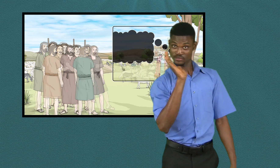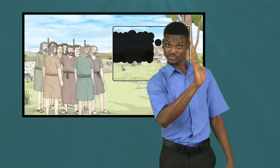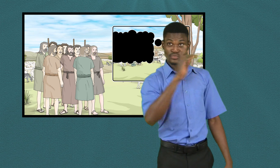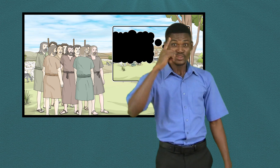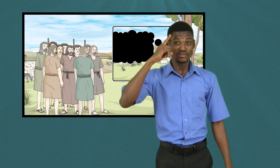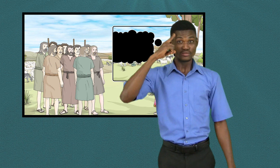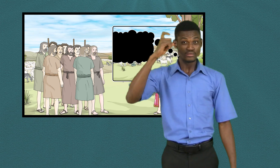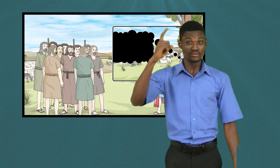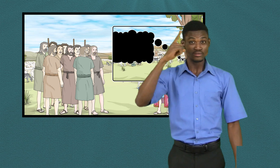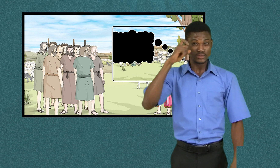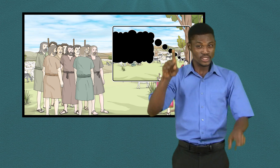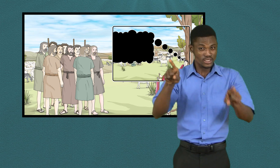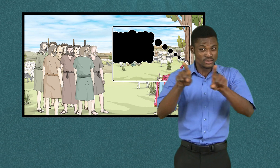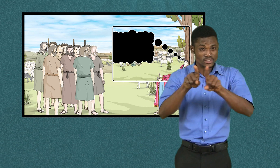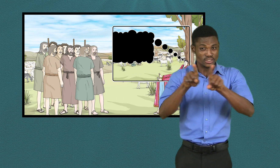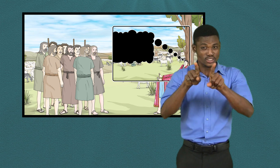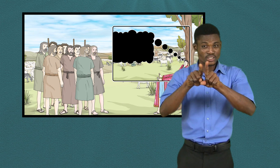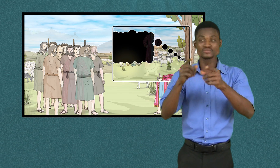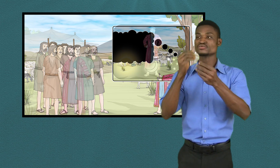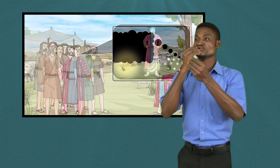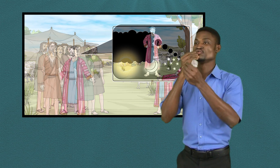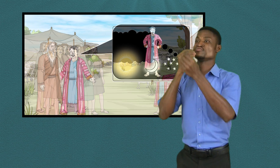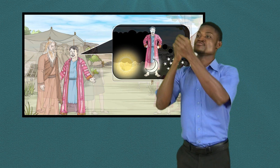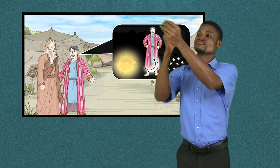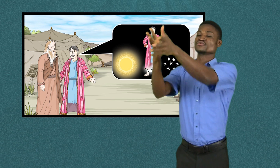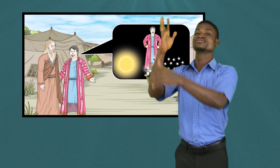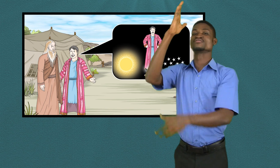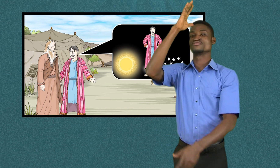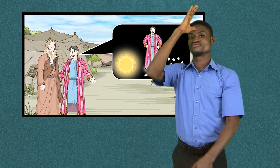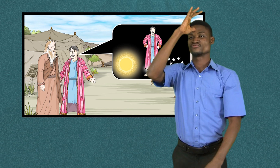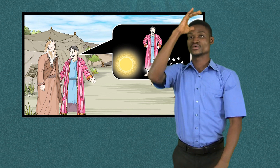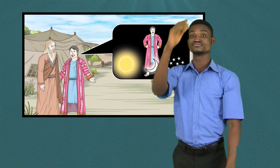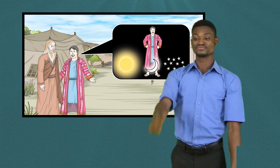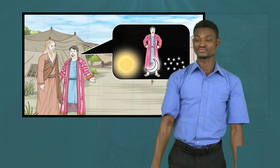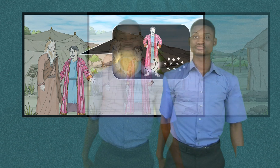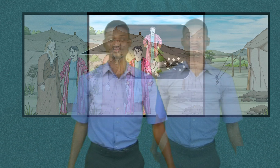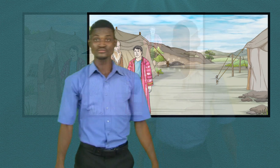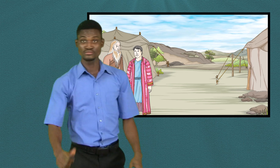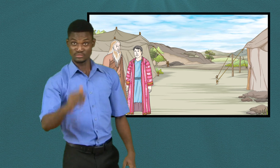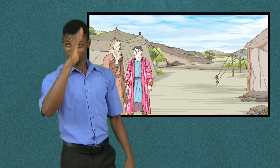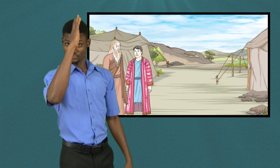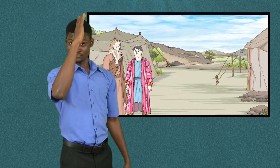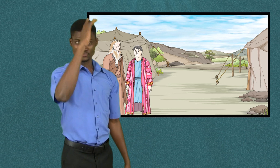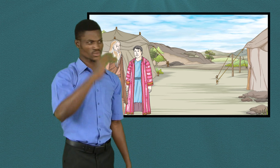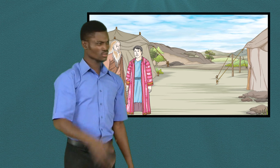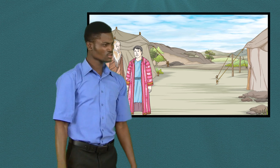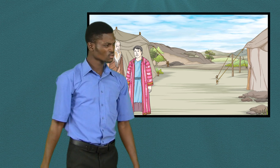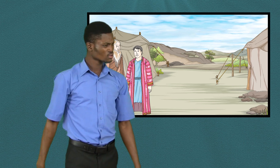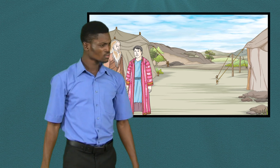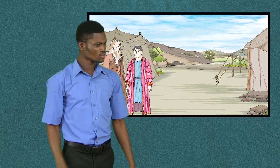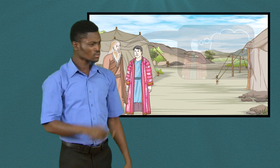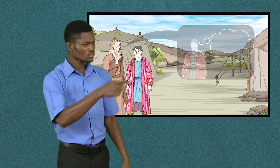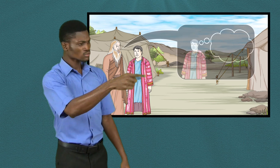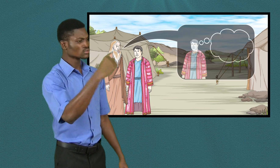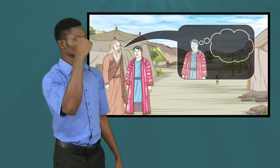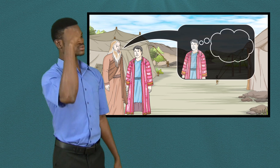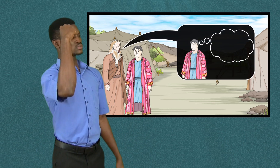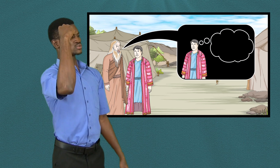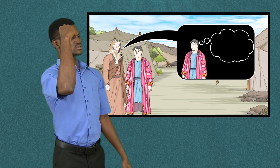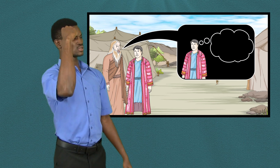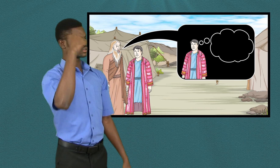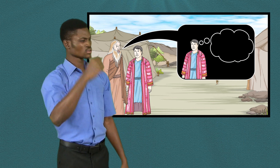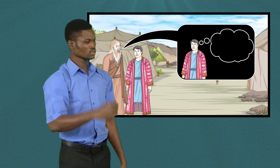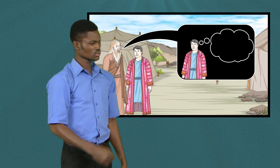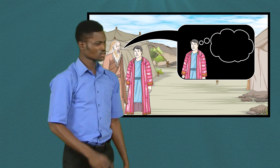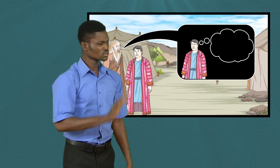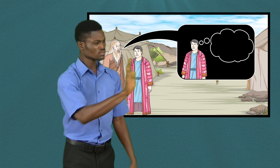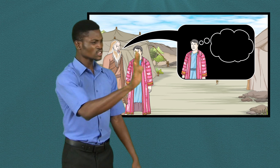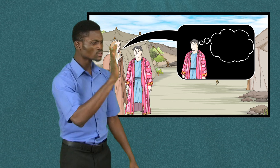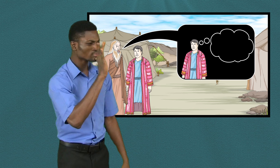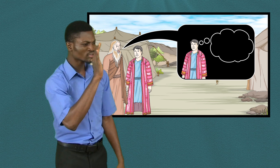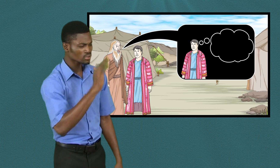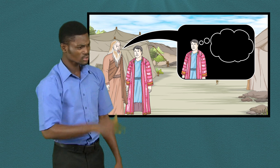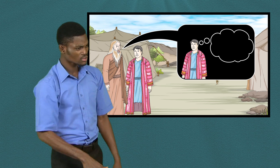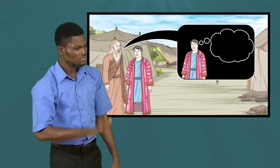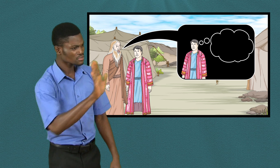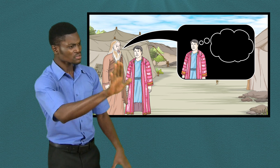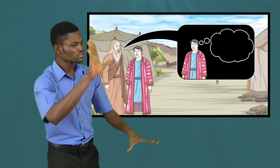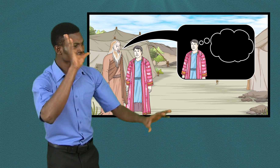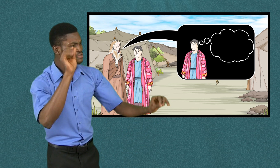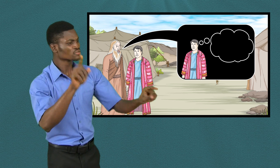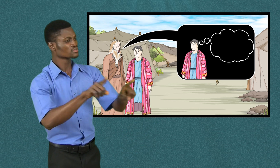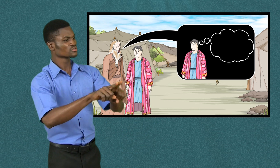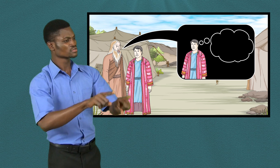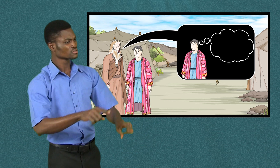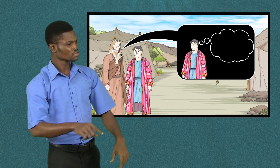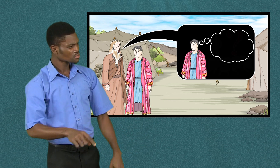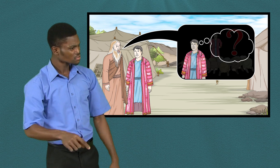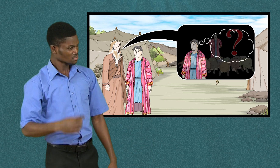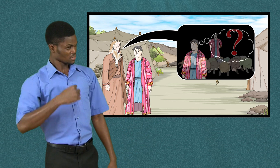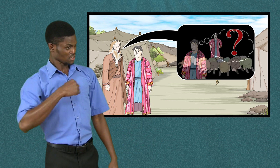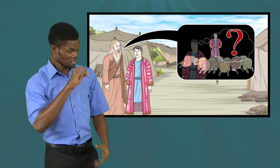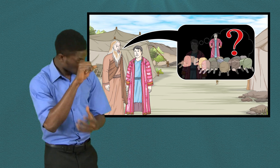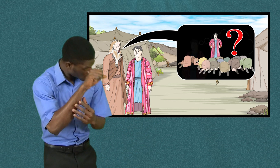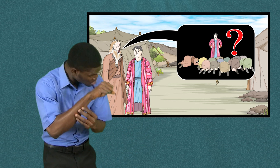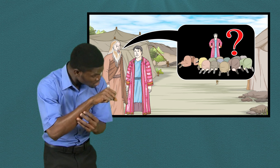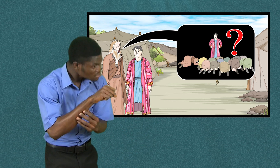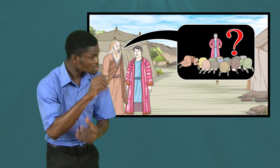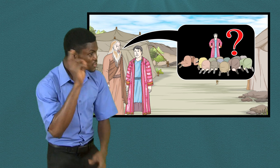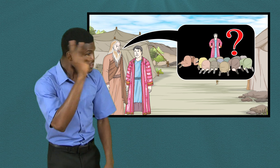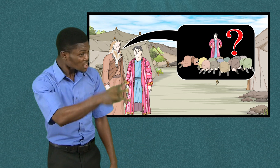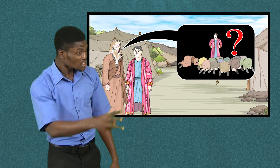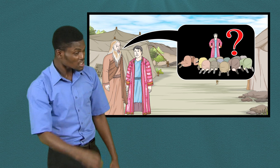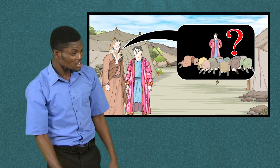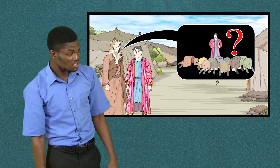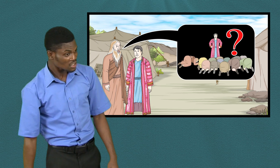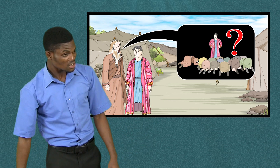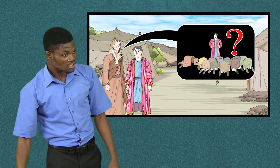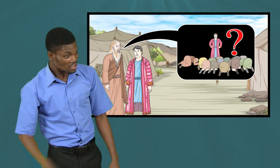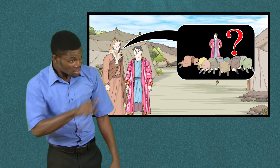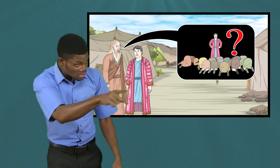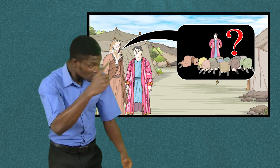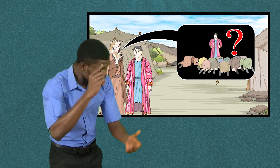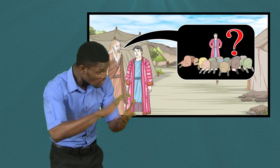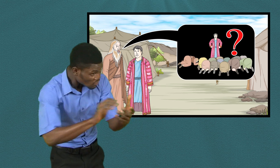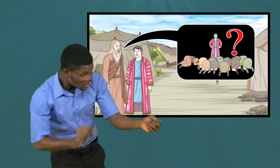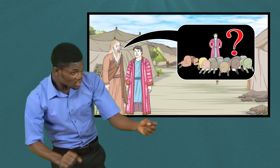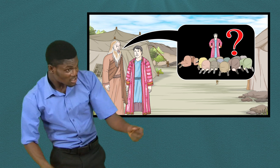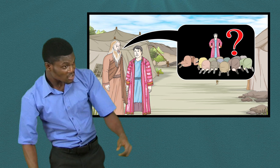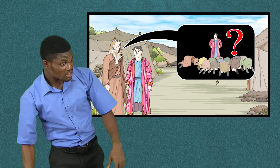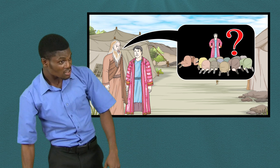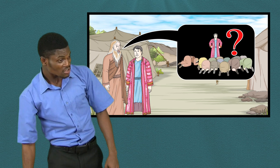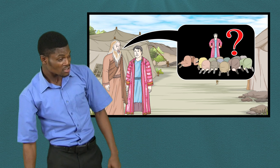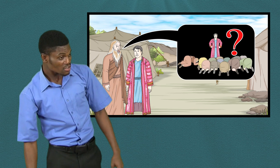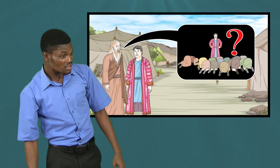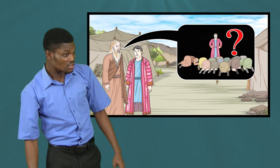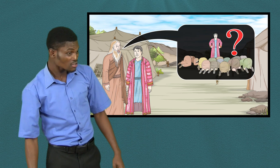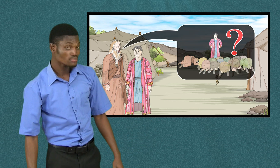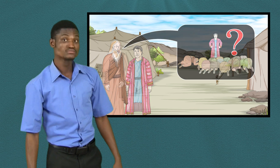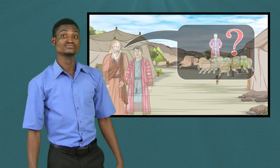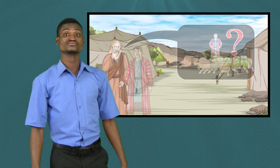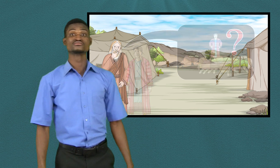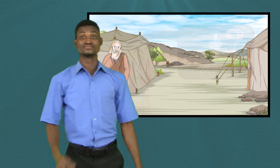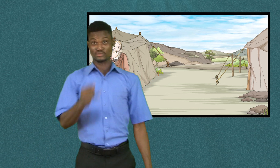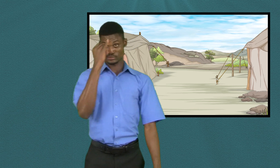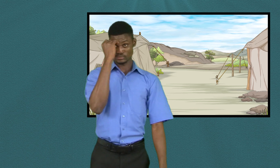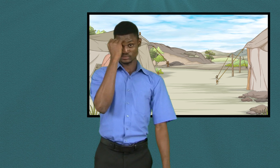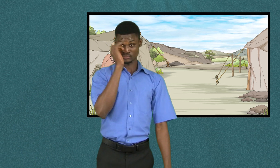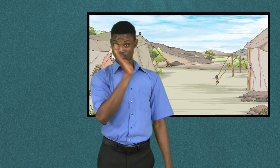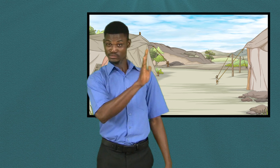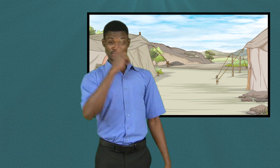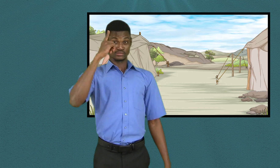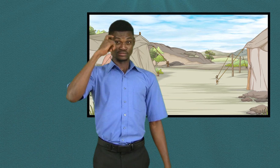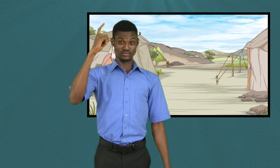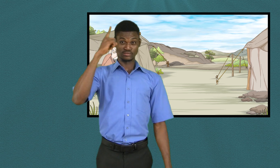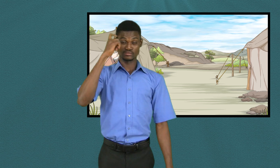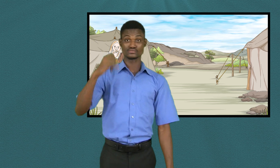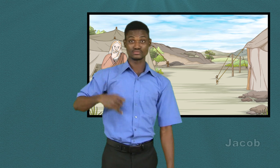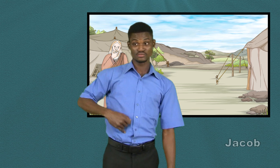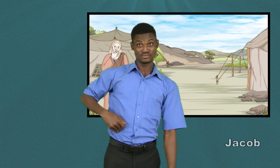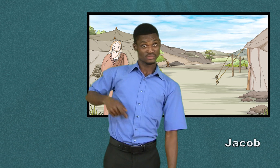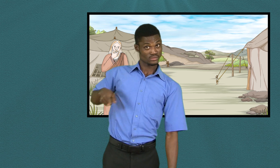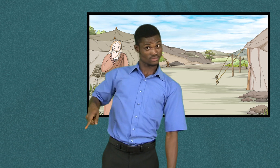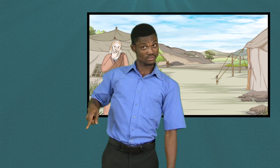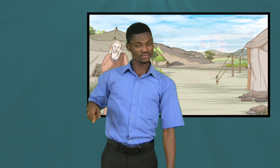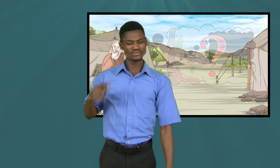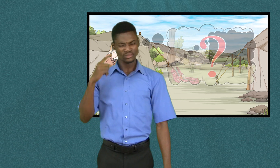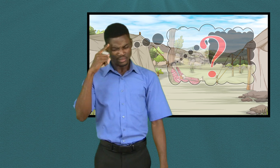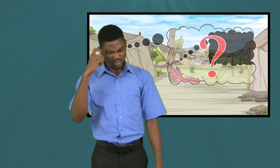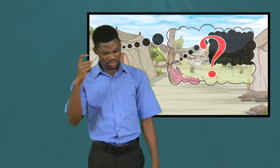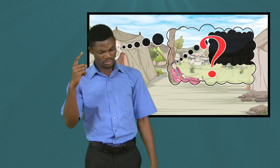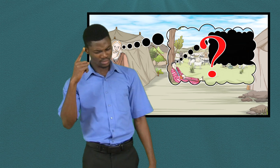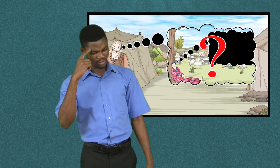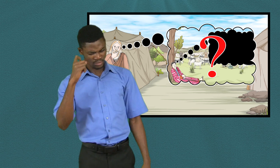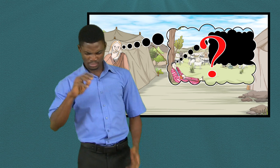He told his father and brothers, but his father rebuked him and said, “What is this dream that you have had? Will your mother and brothers and I actually come and bow down to the ground before you?”